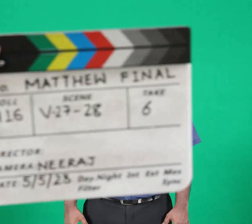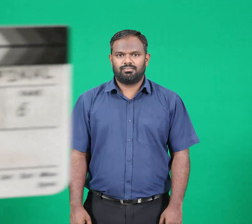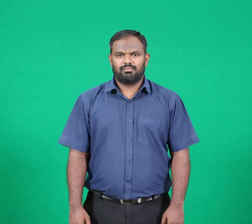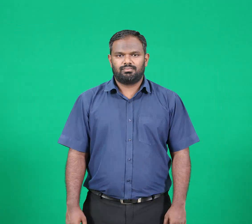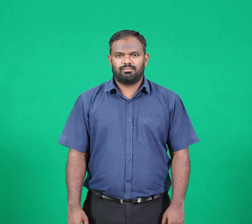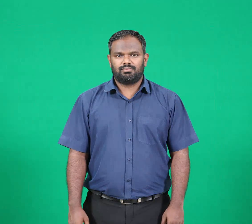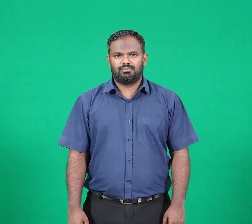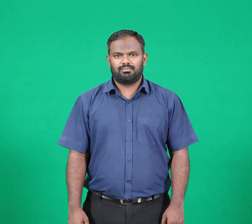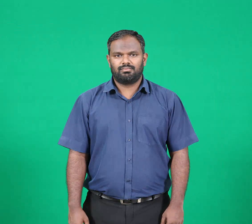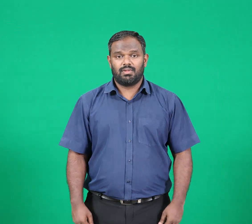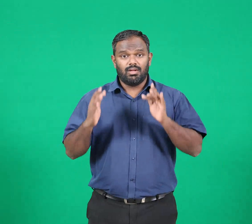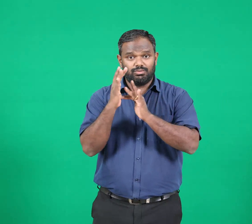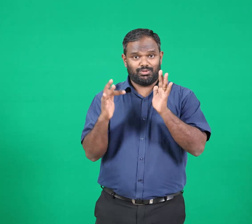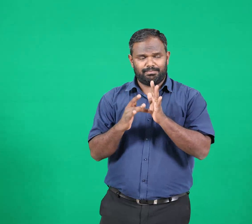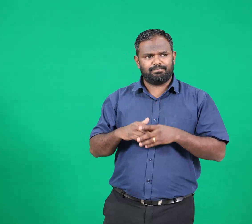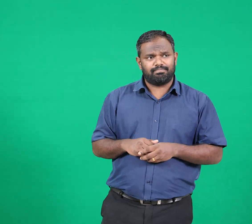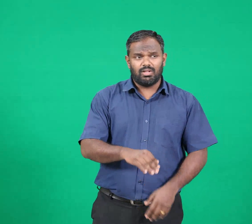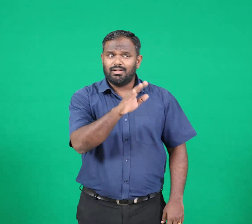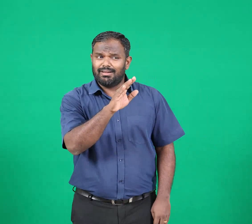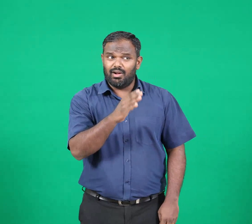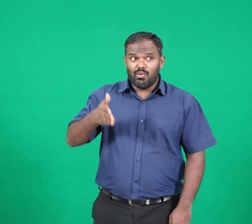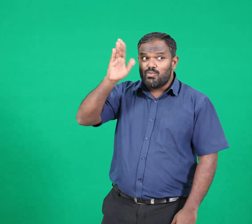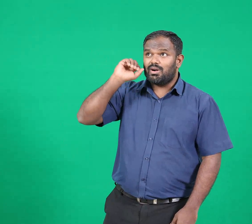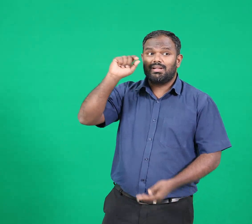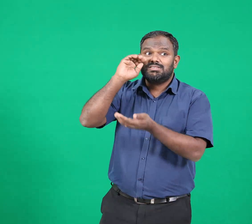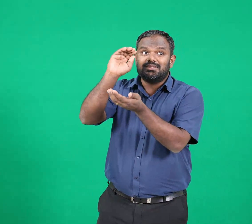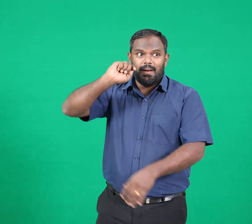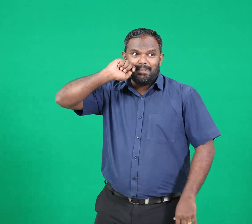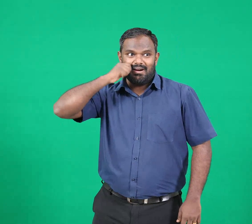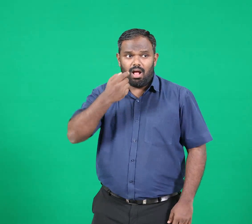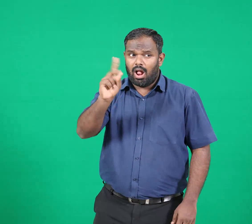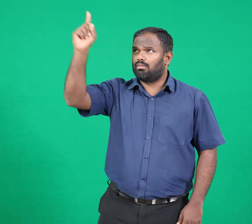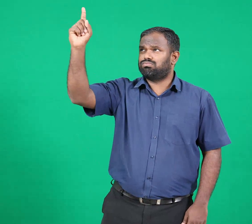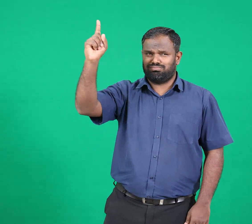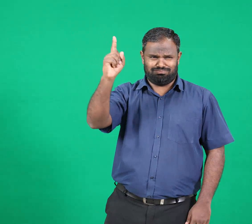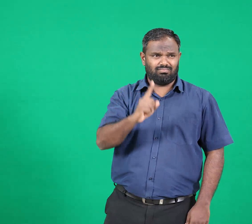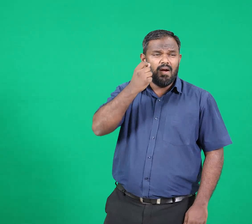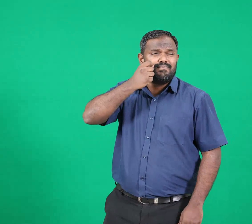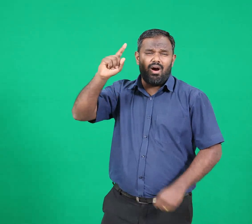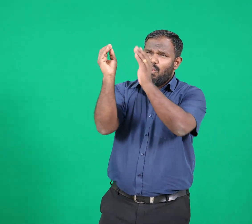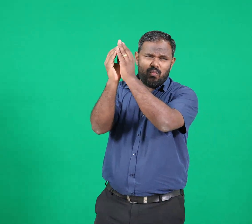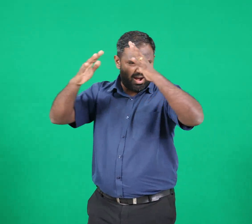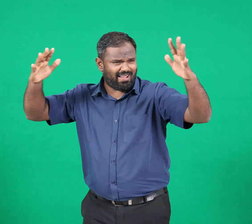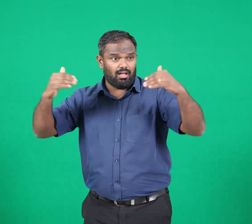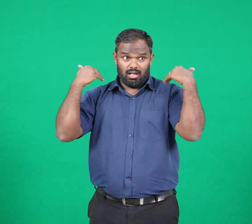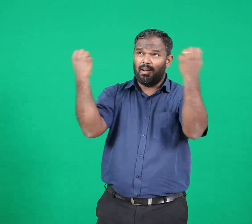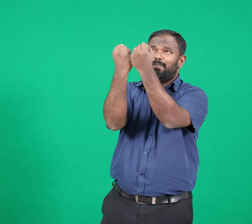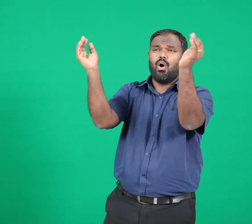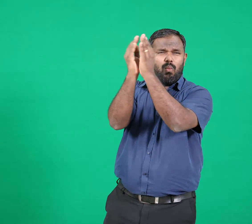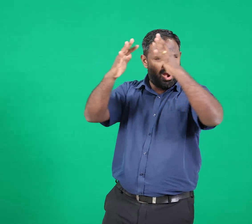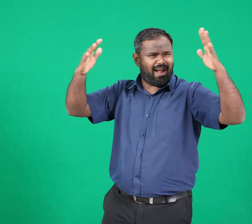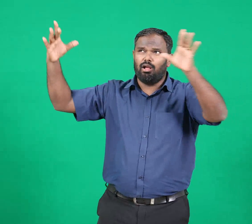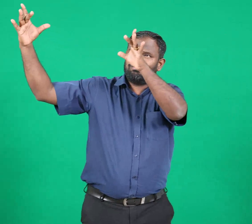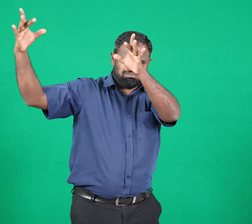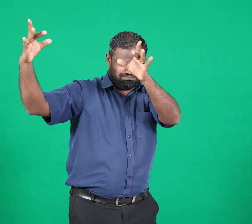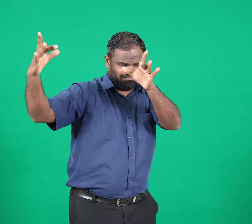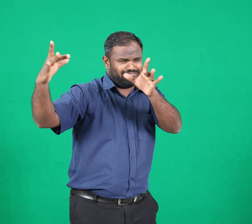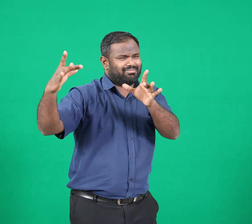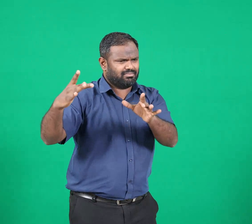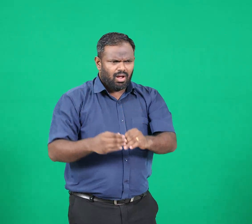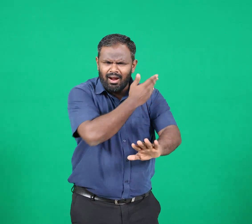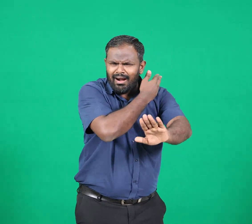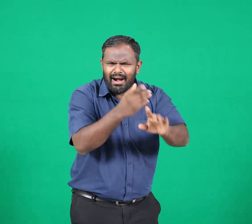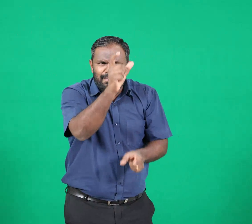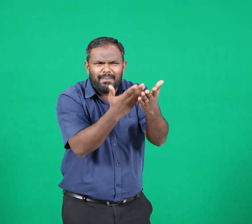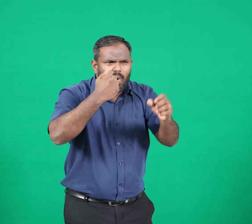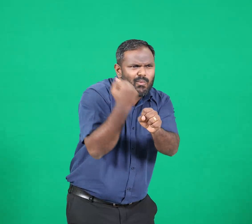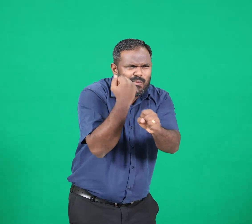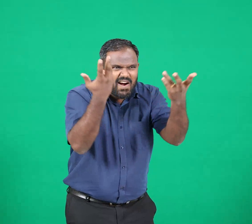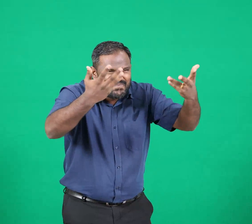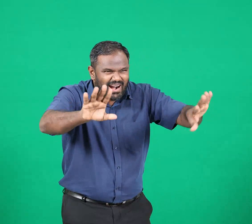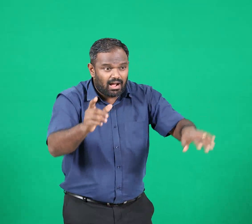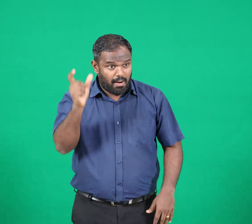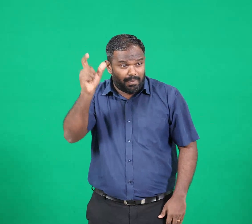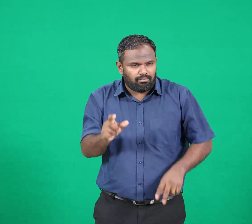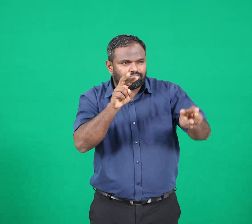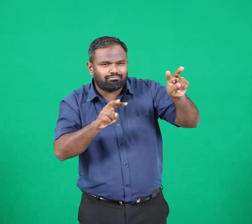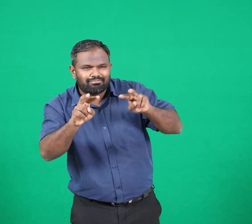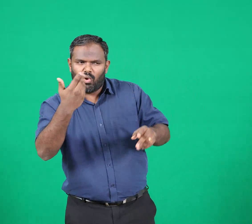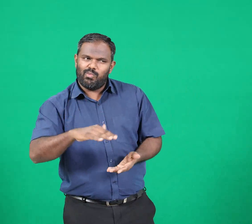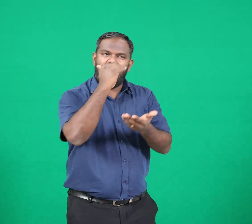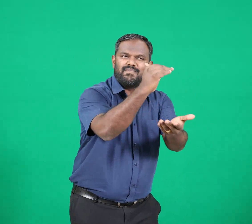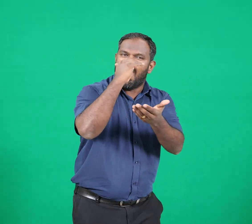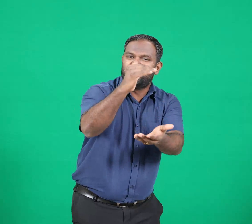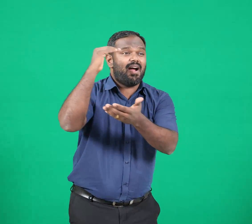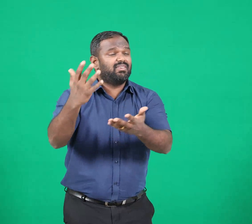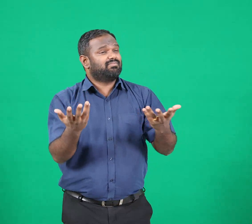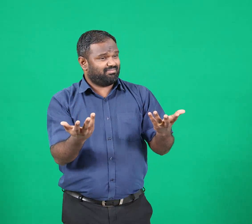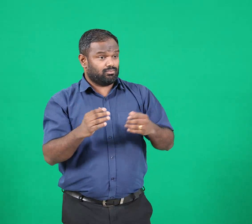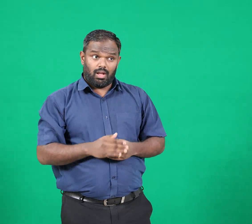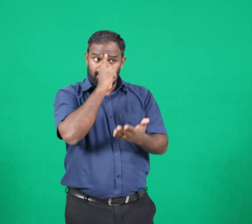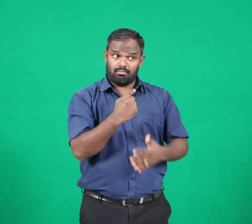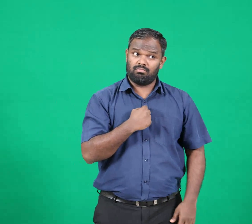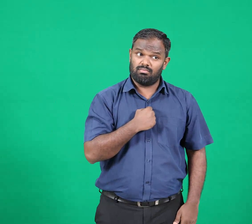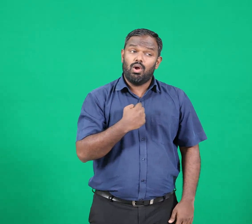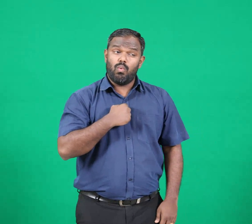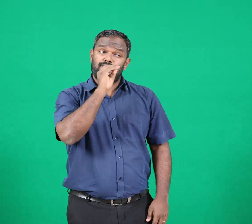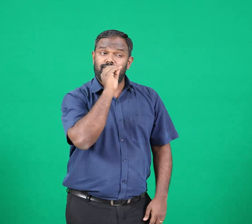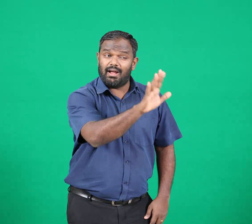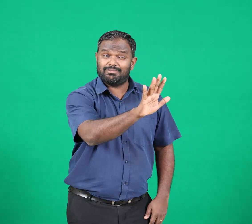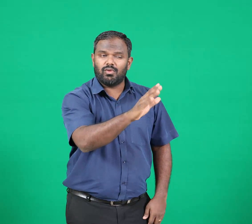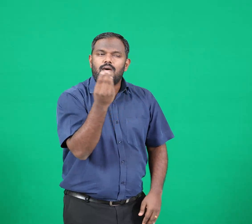For the Son of Man will come in His Father's glory with His angels, and then He will repay each one according to what he has done.